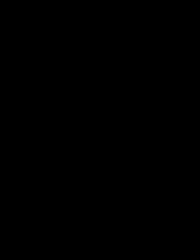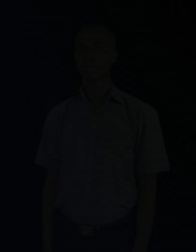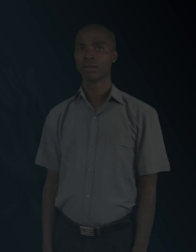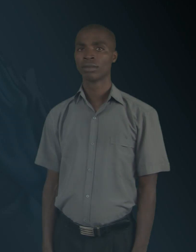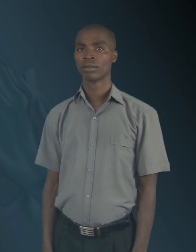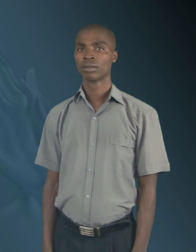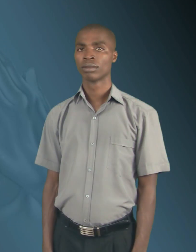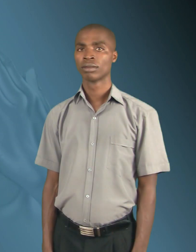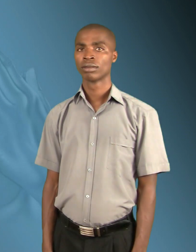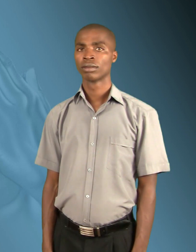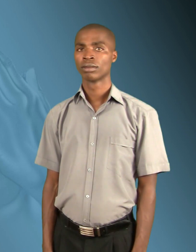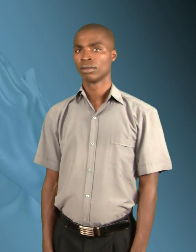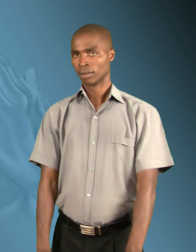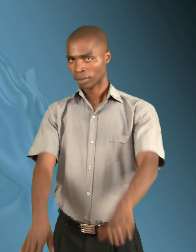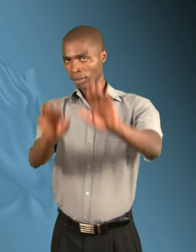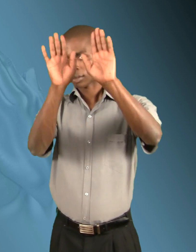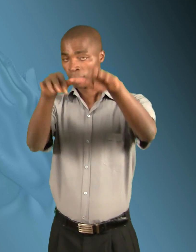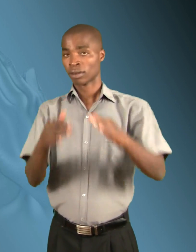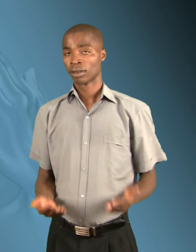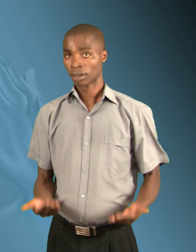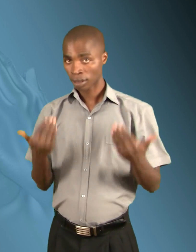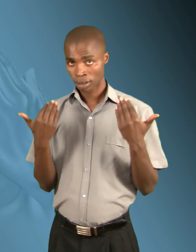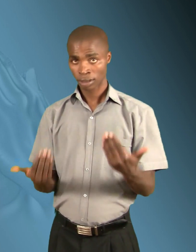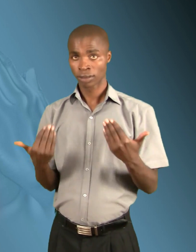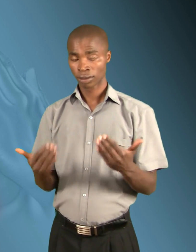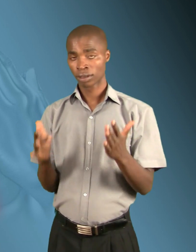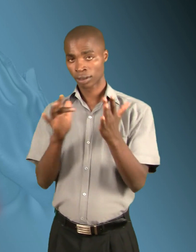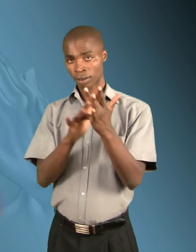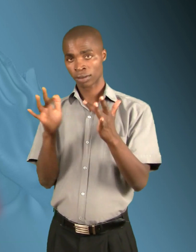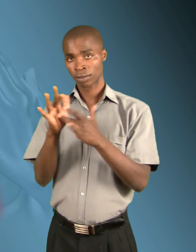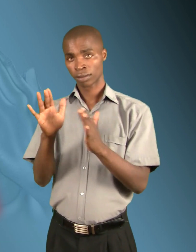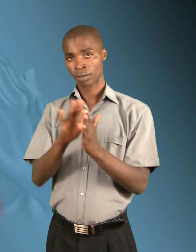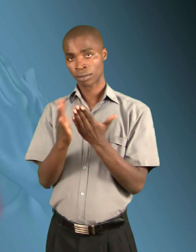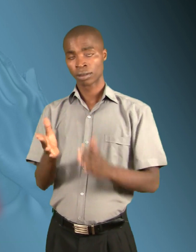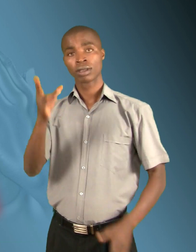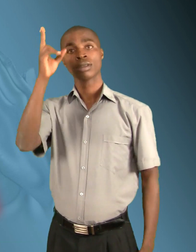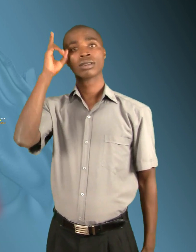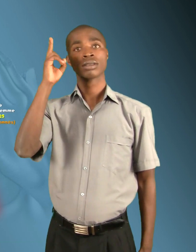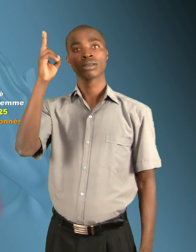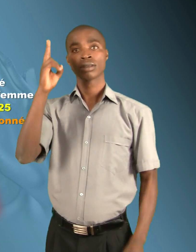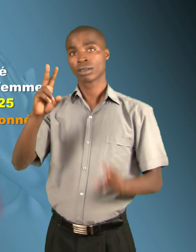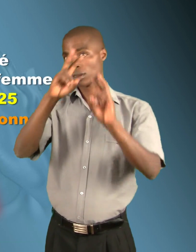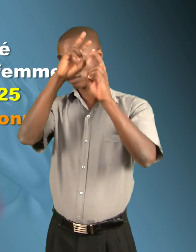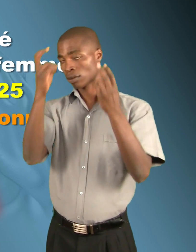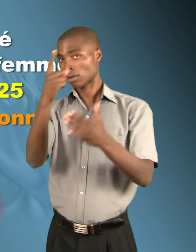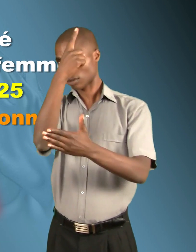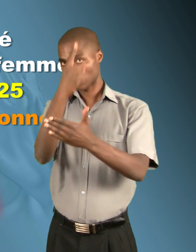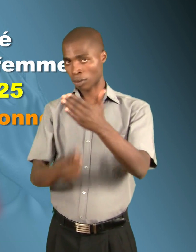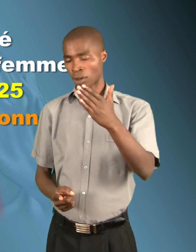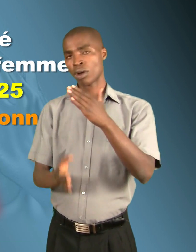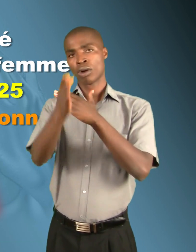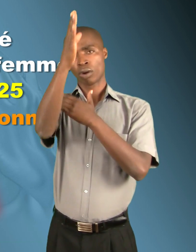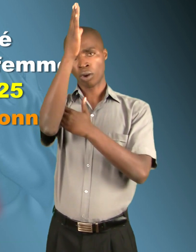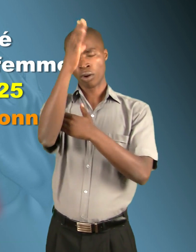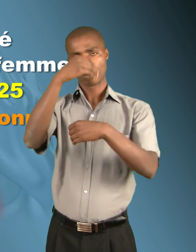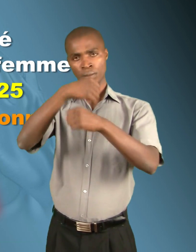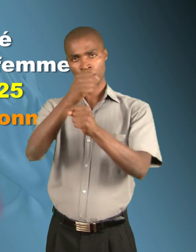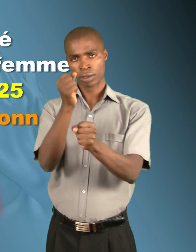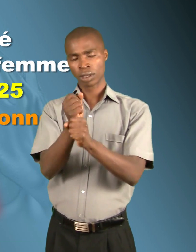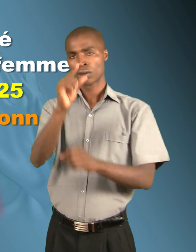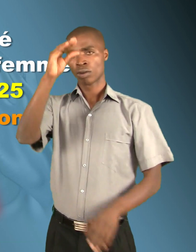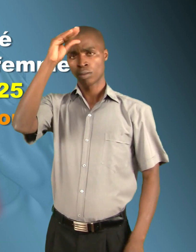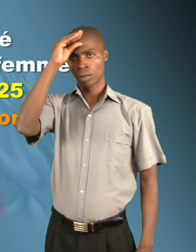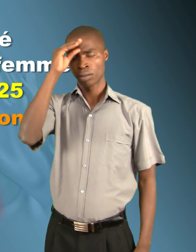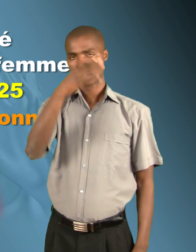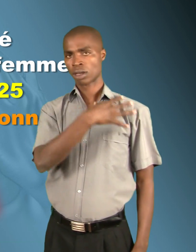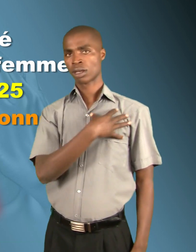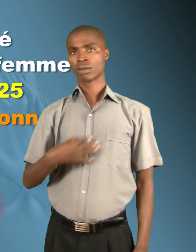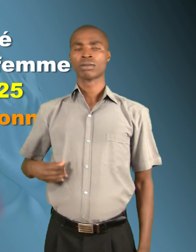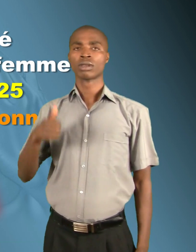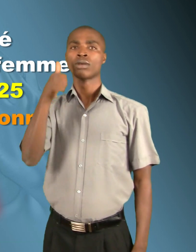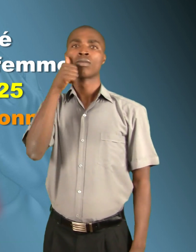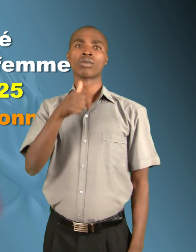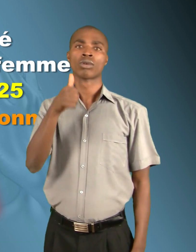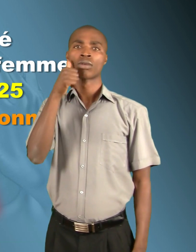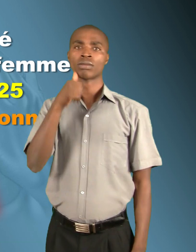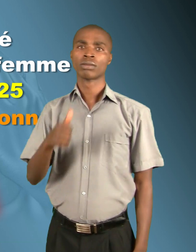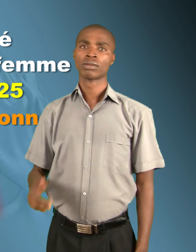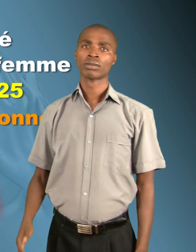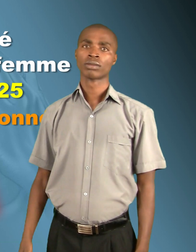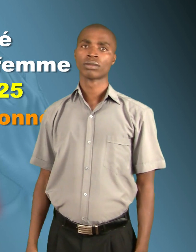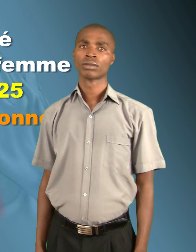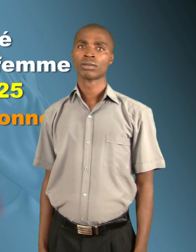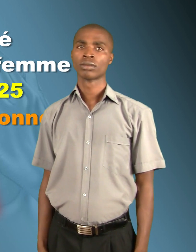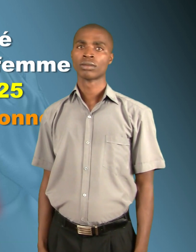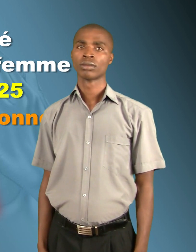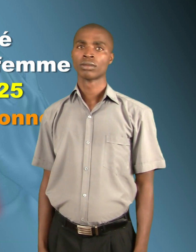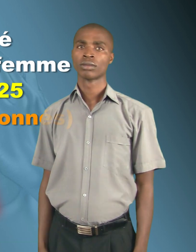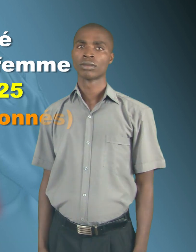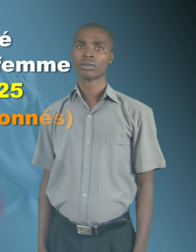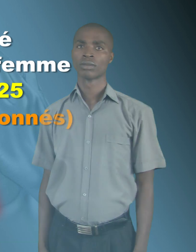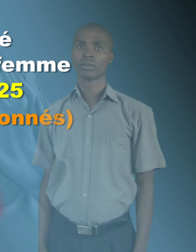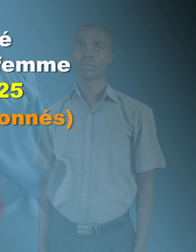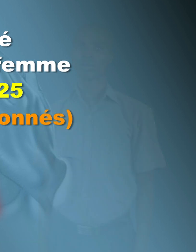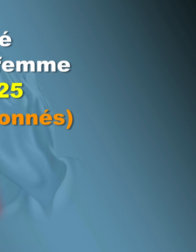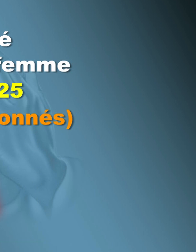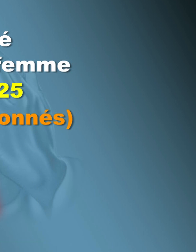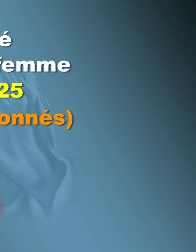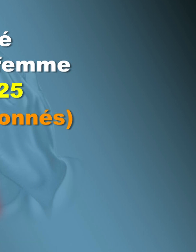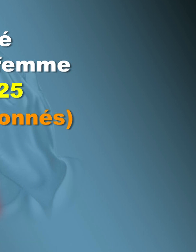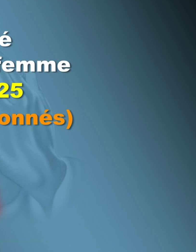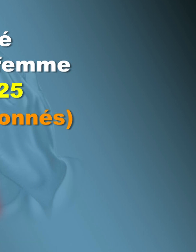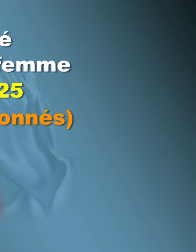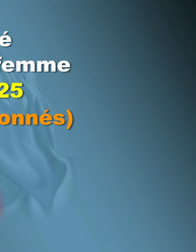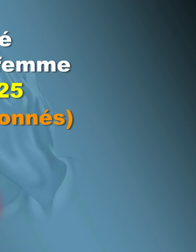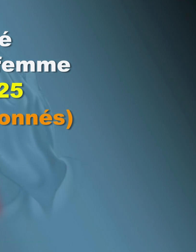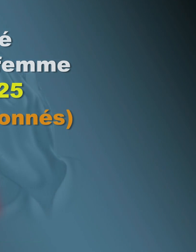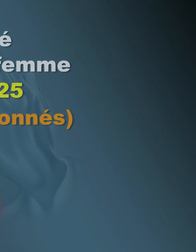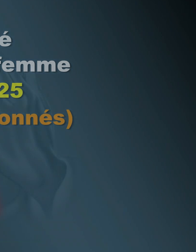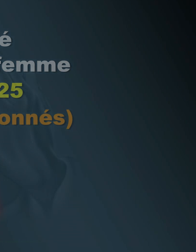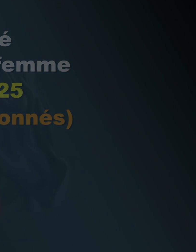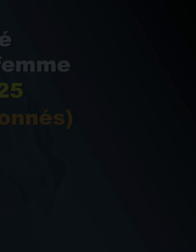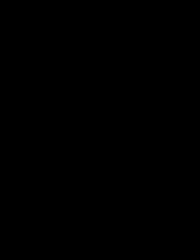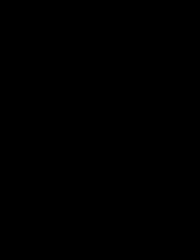God made man and woman